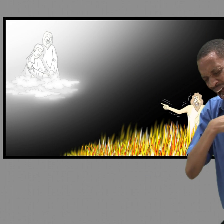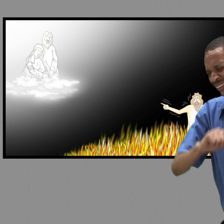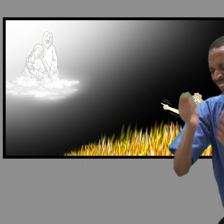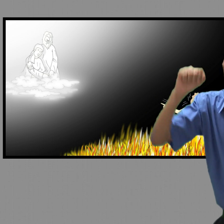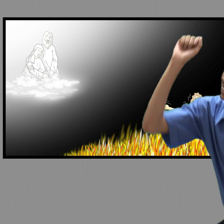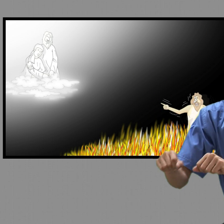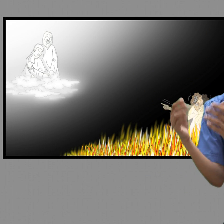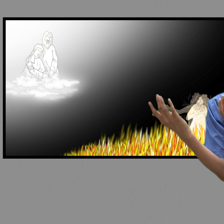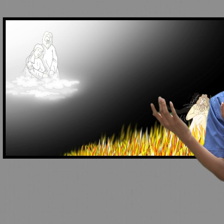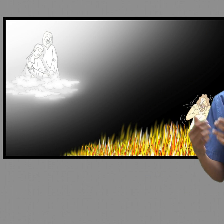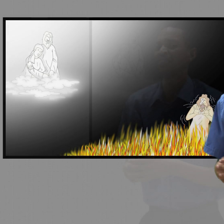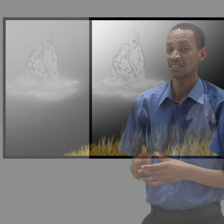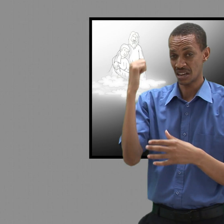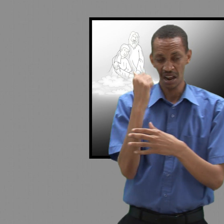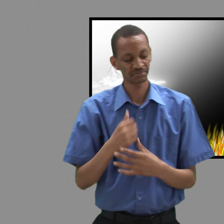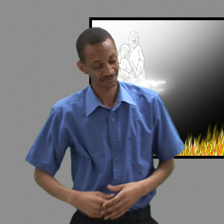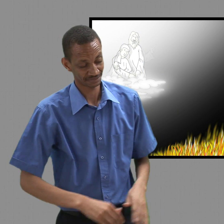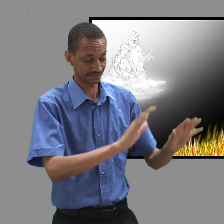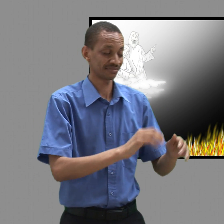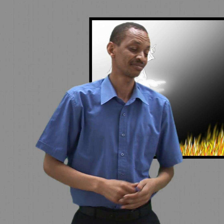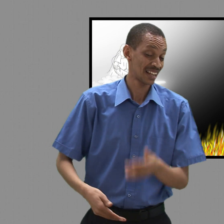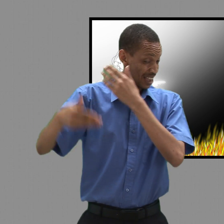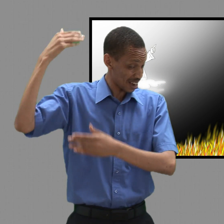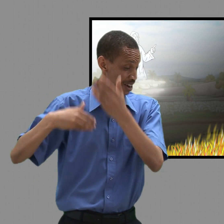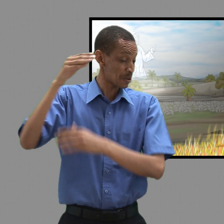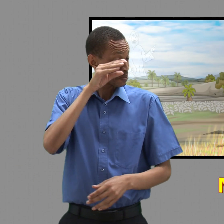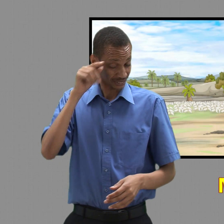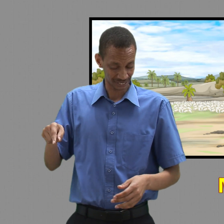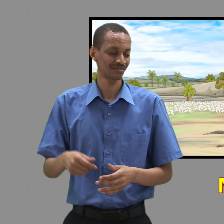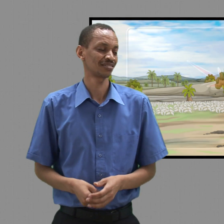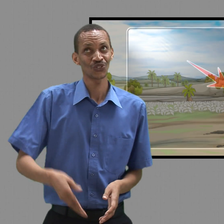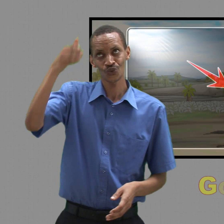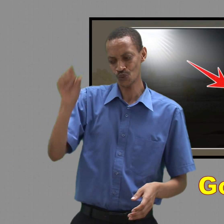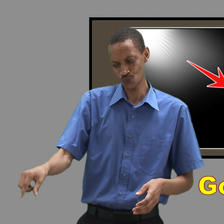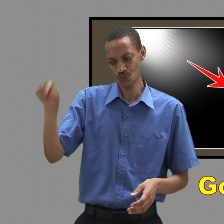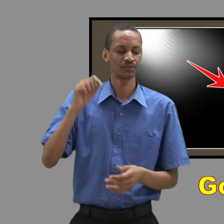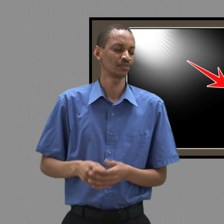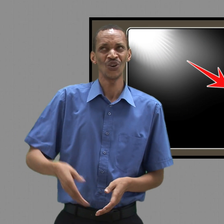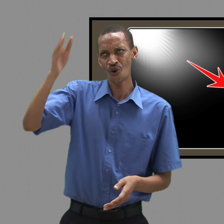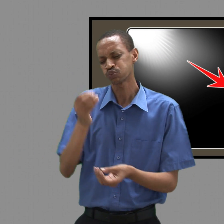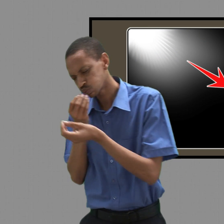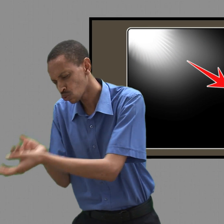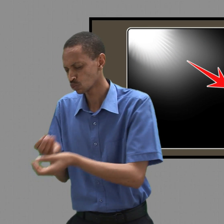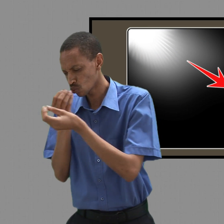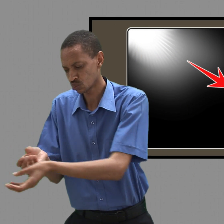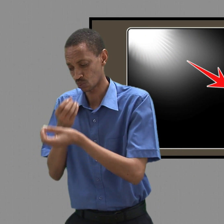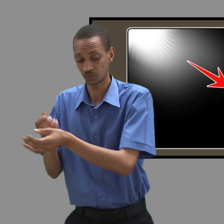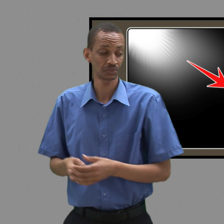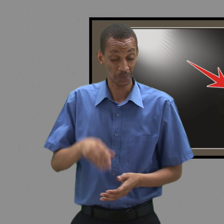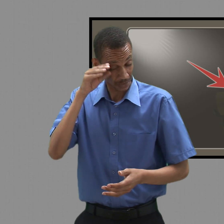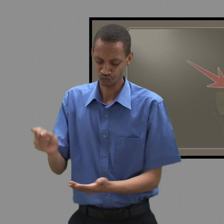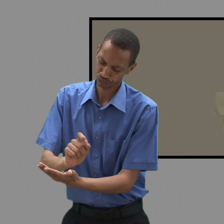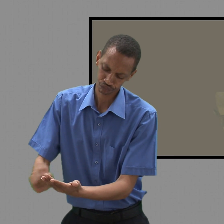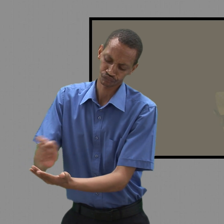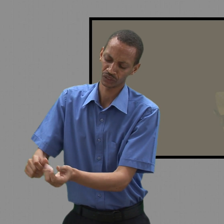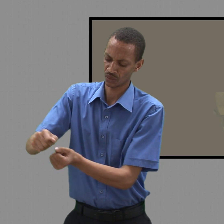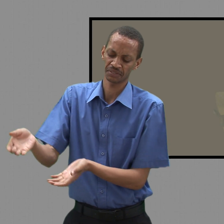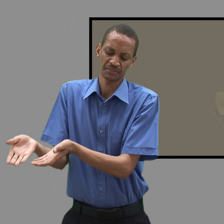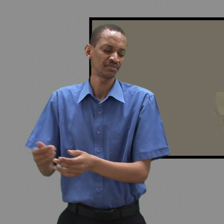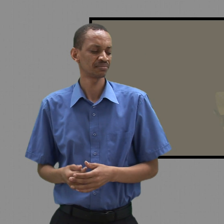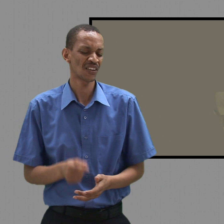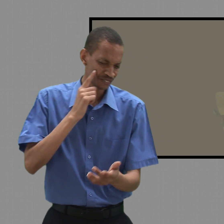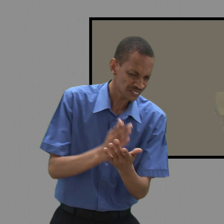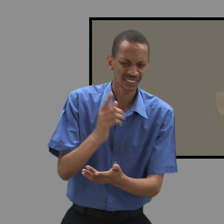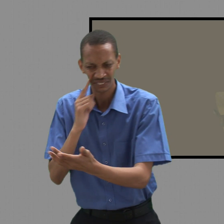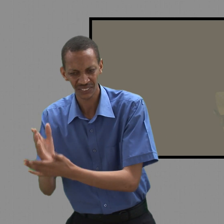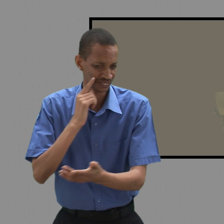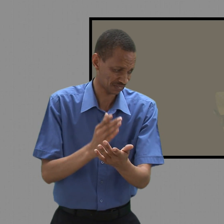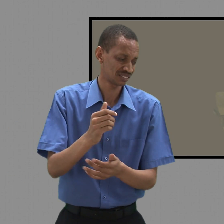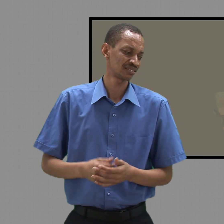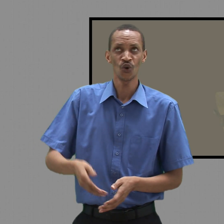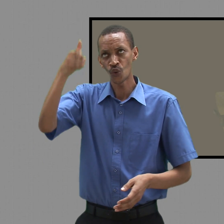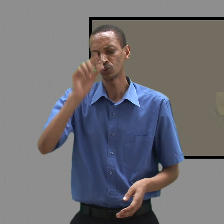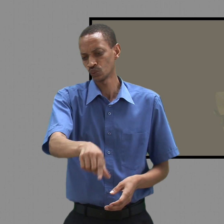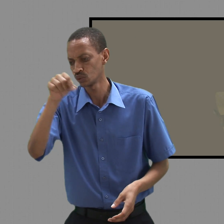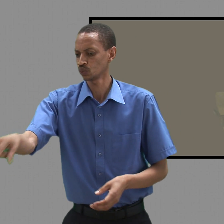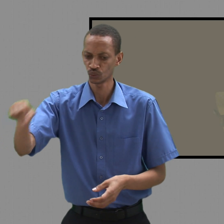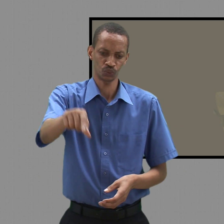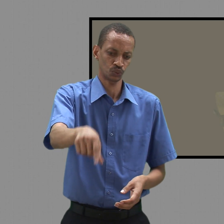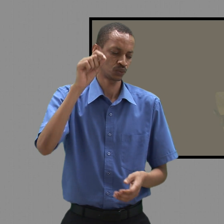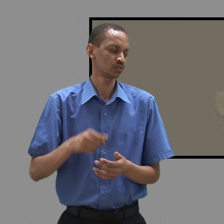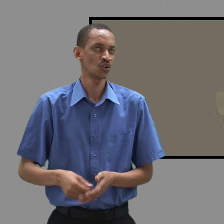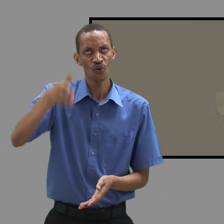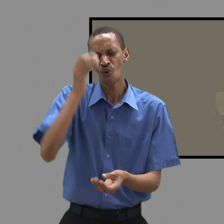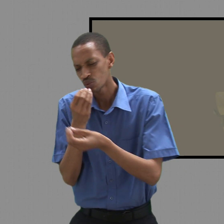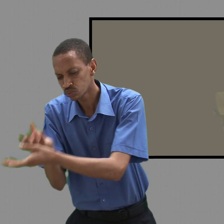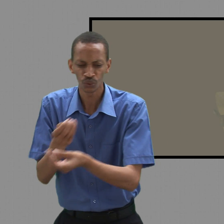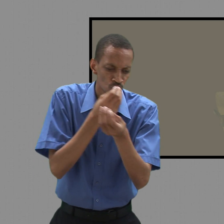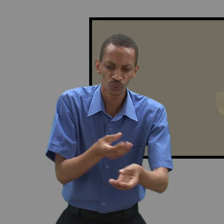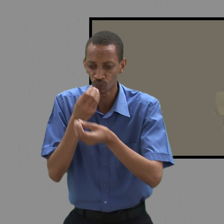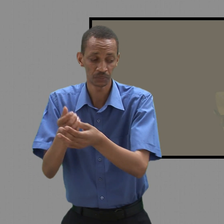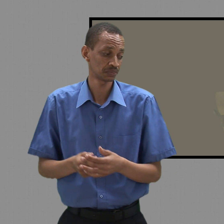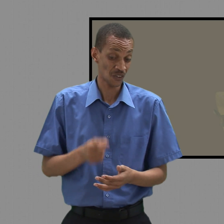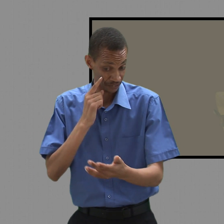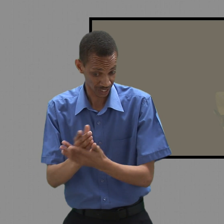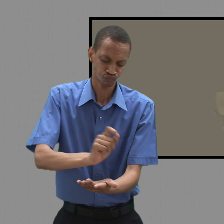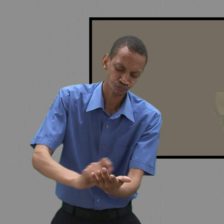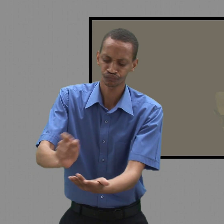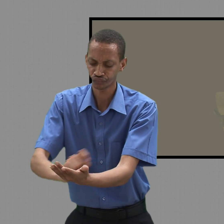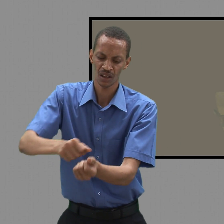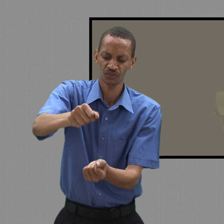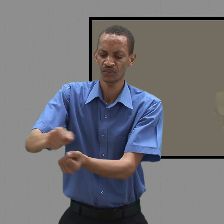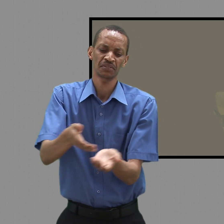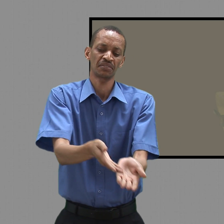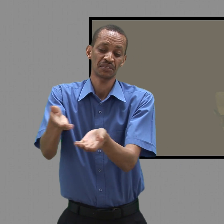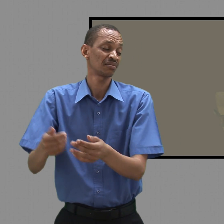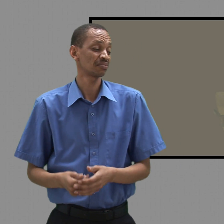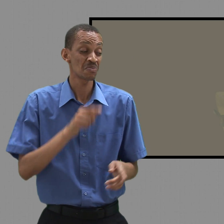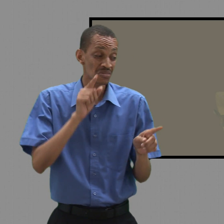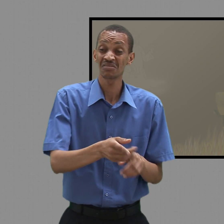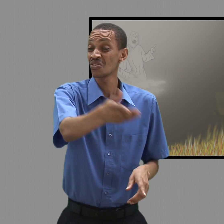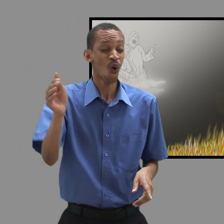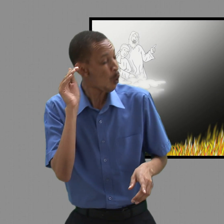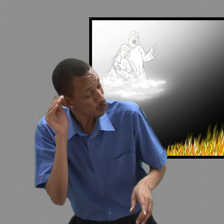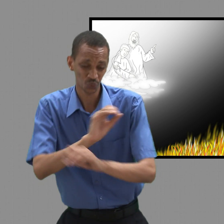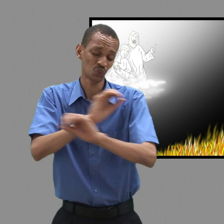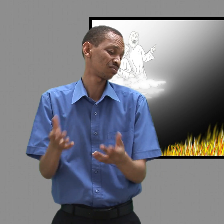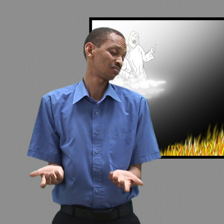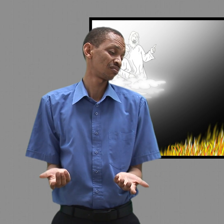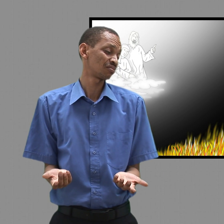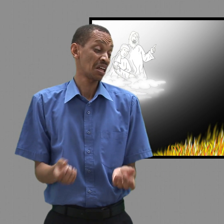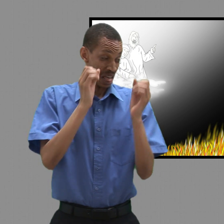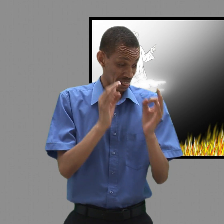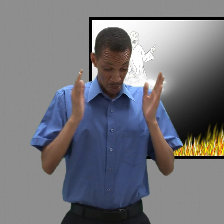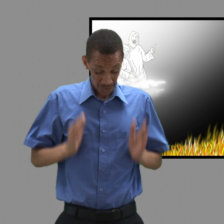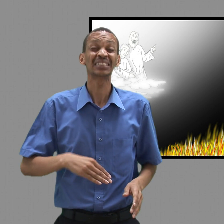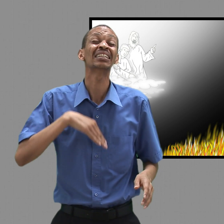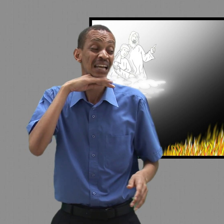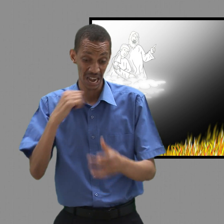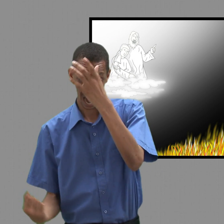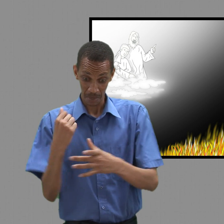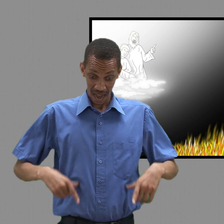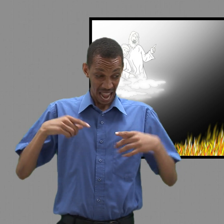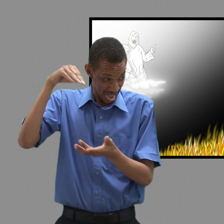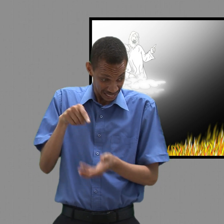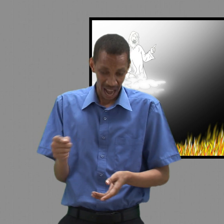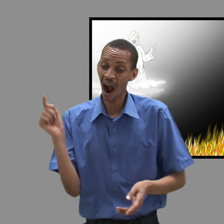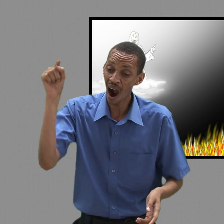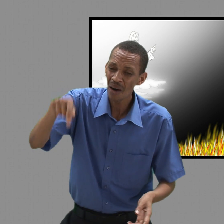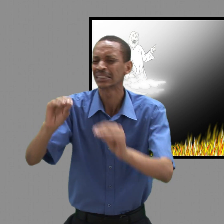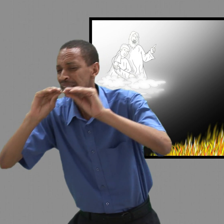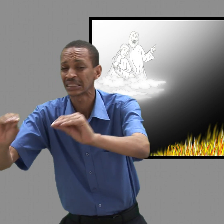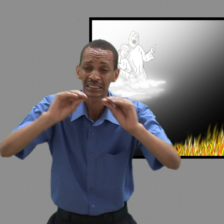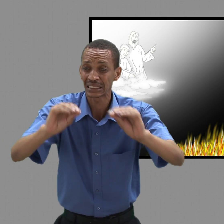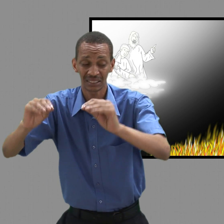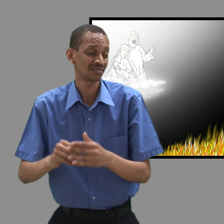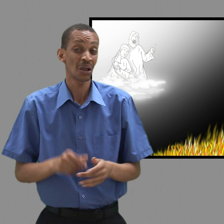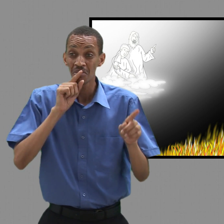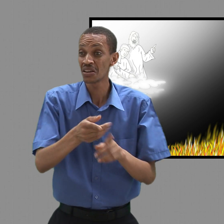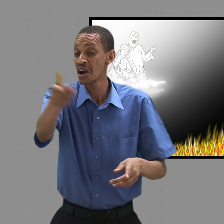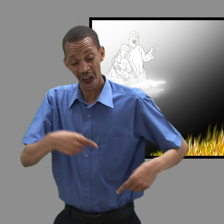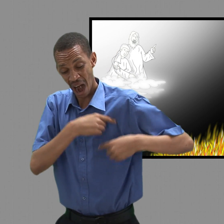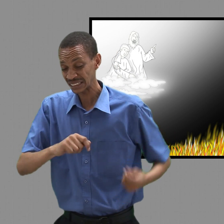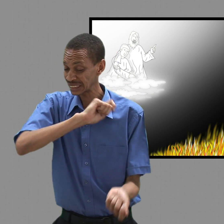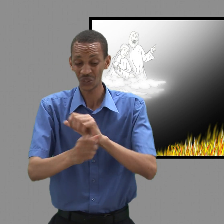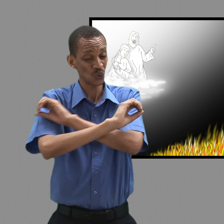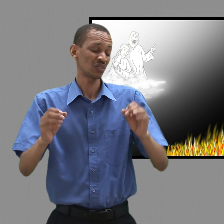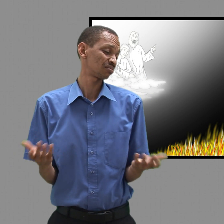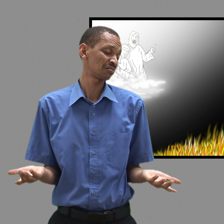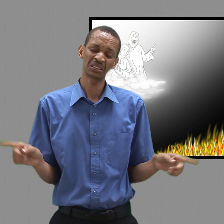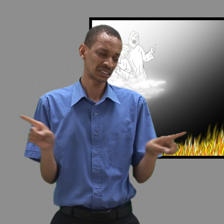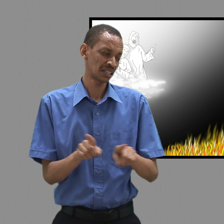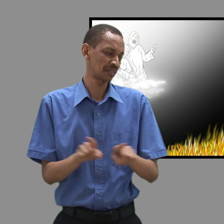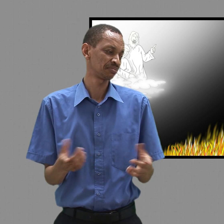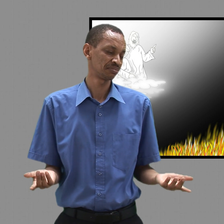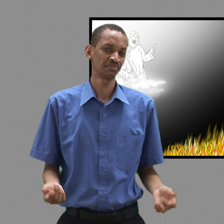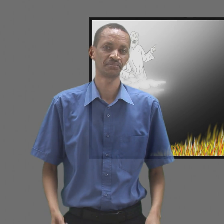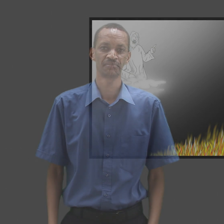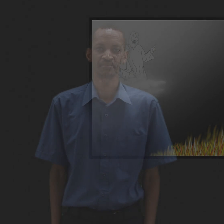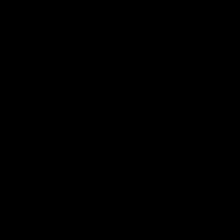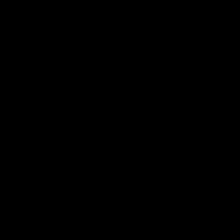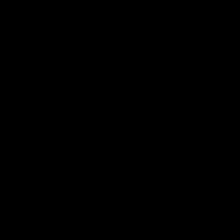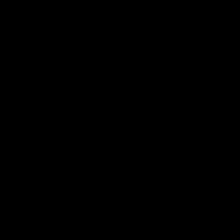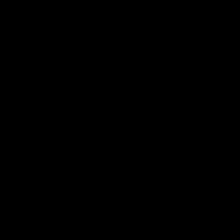Then Abraham said to him, ‘If they do not listen to Moses and the prophets, they will not be persuaded even if someone rises from the dead.’”